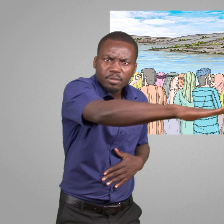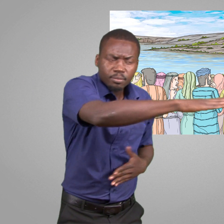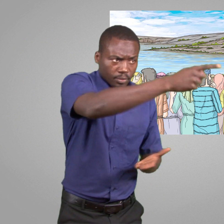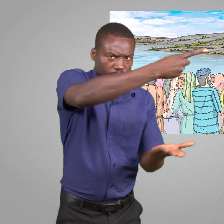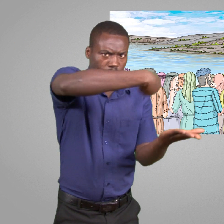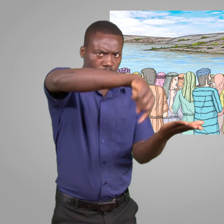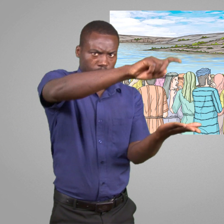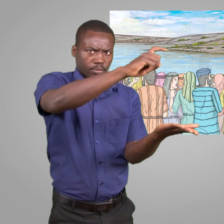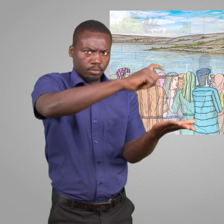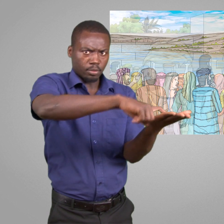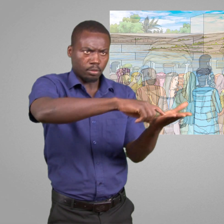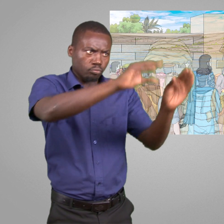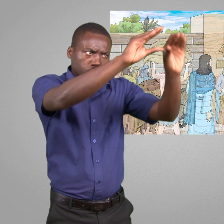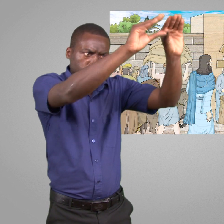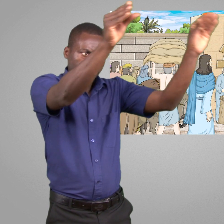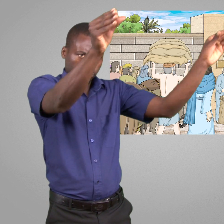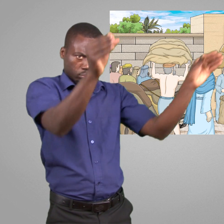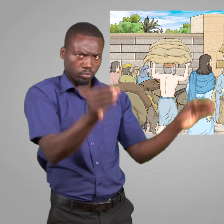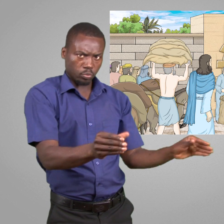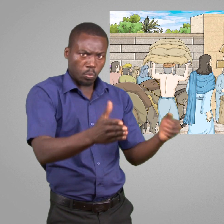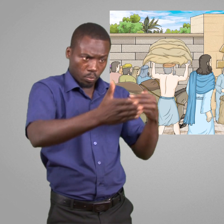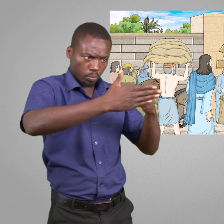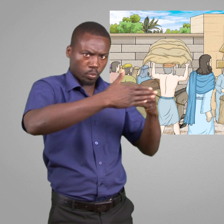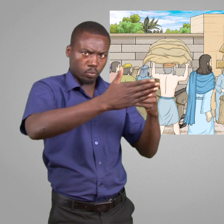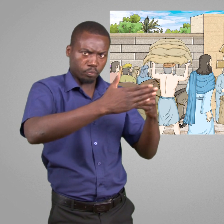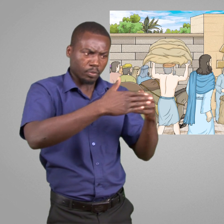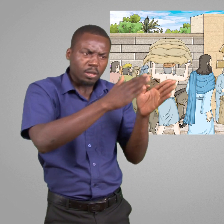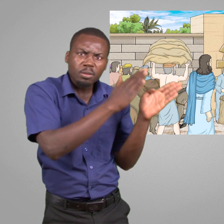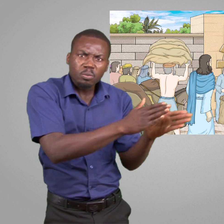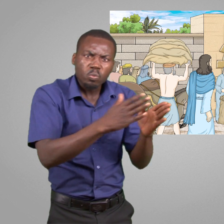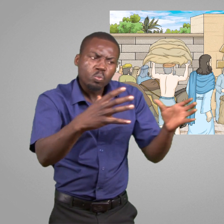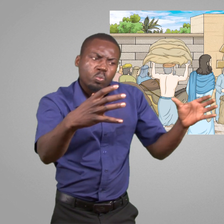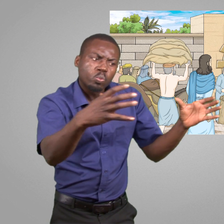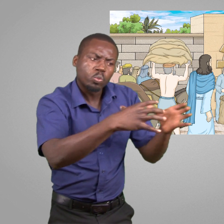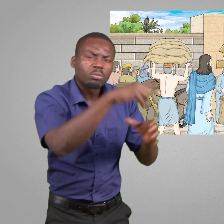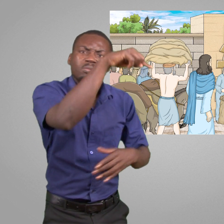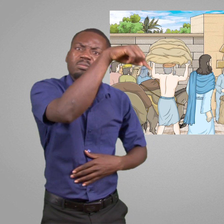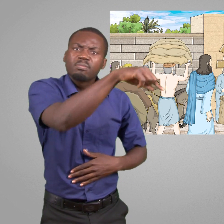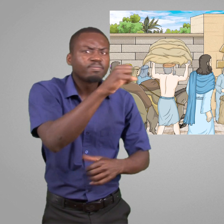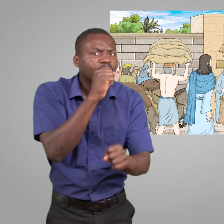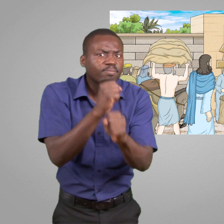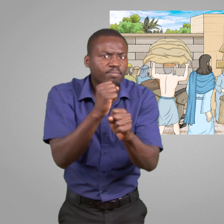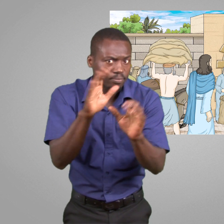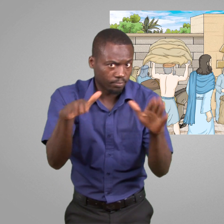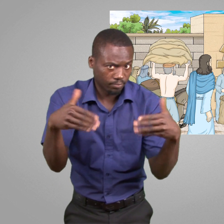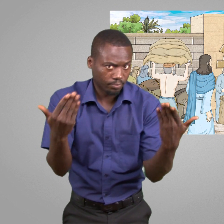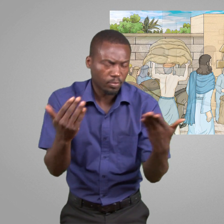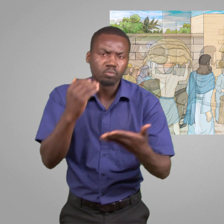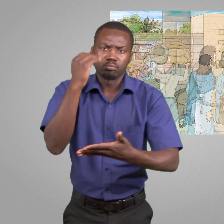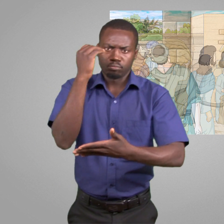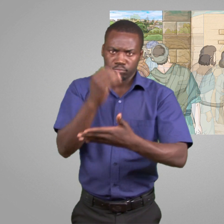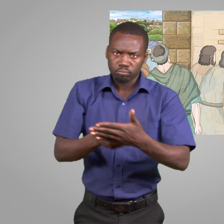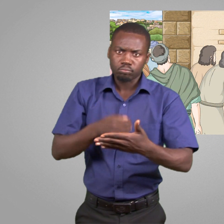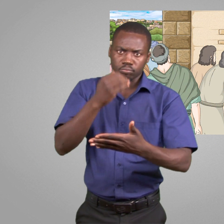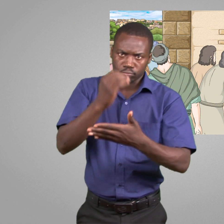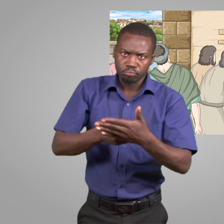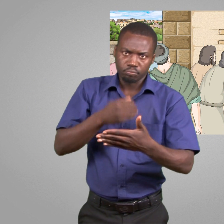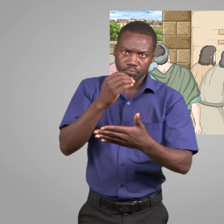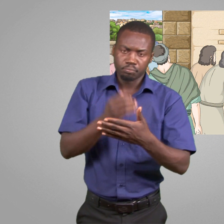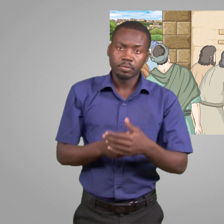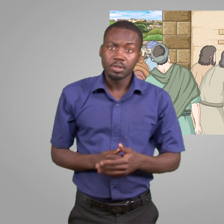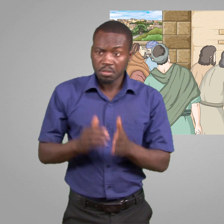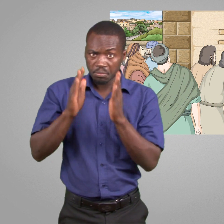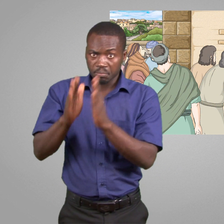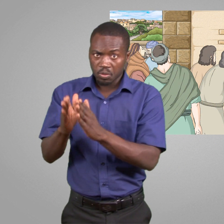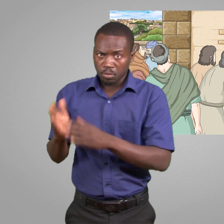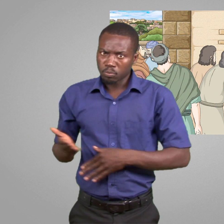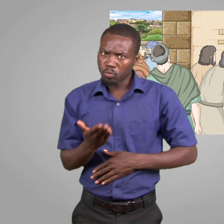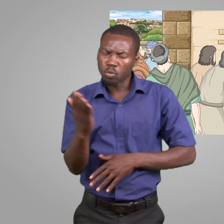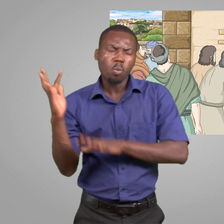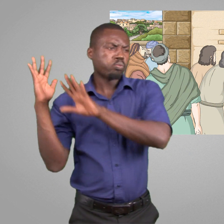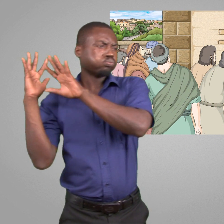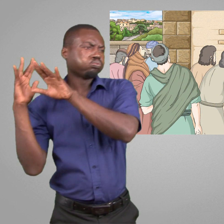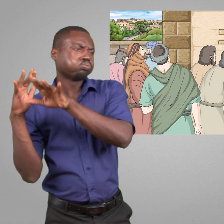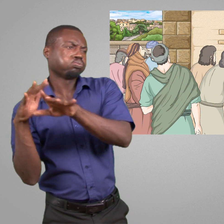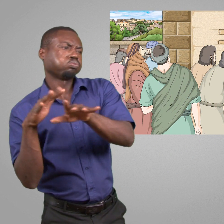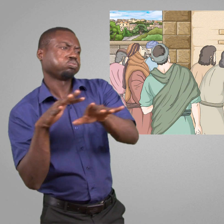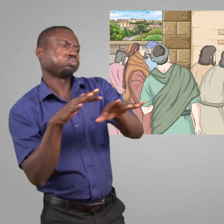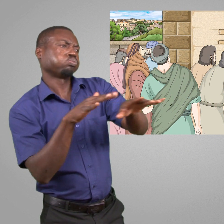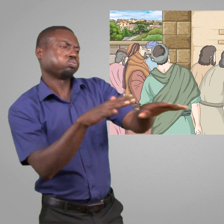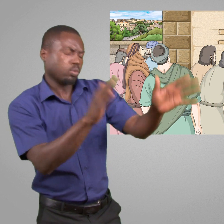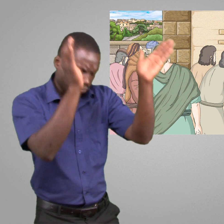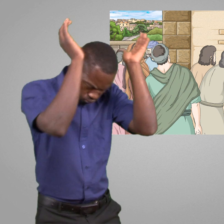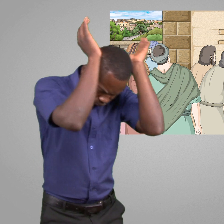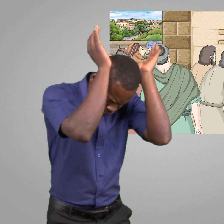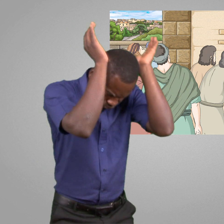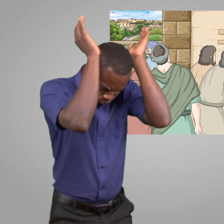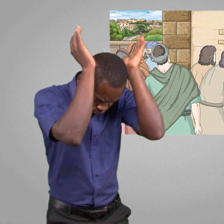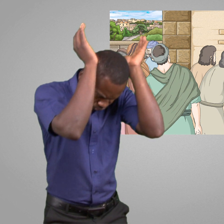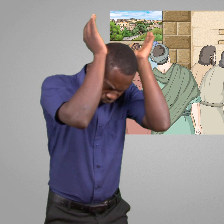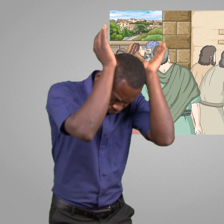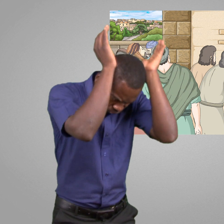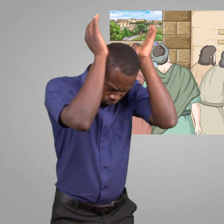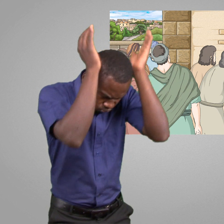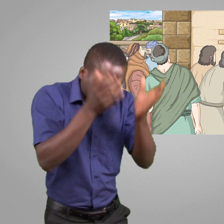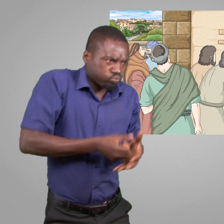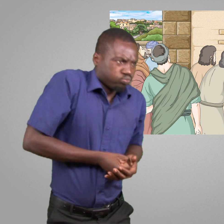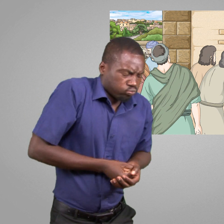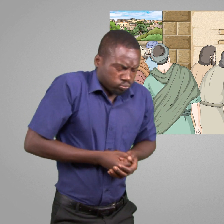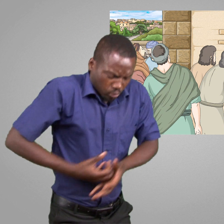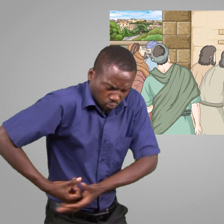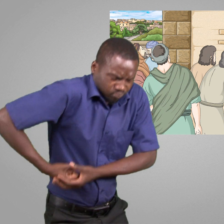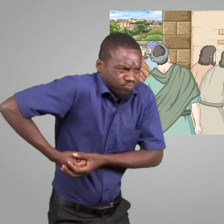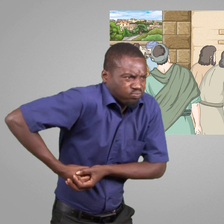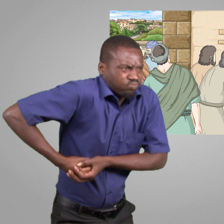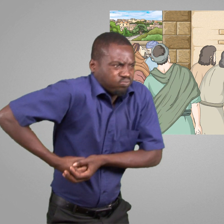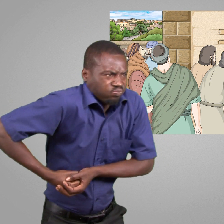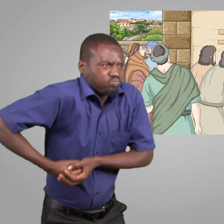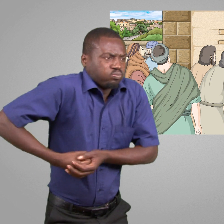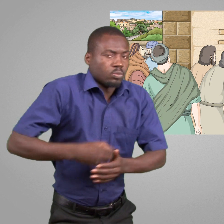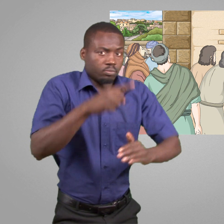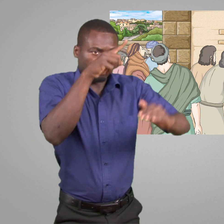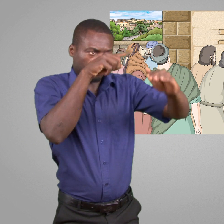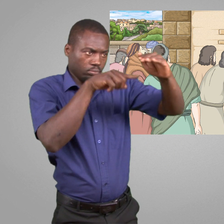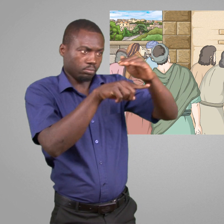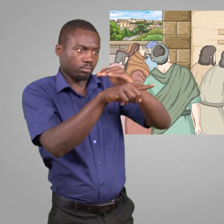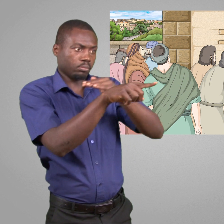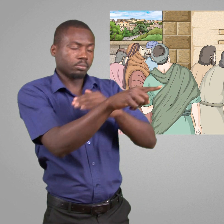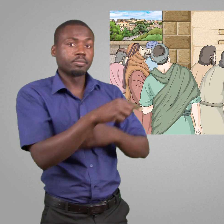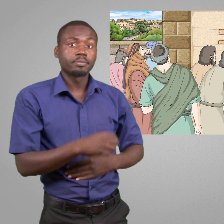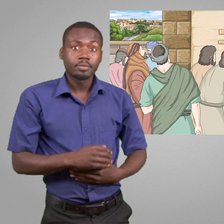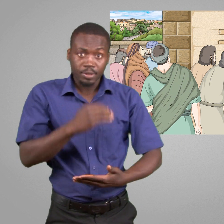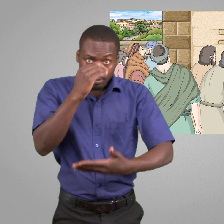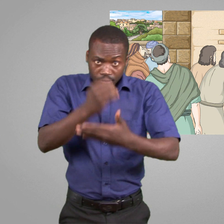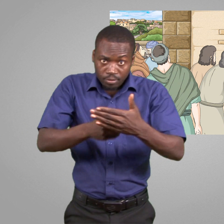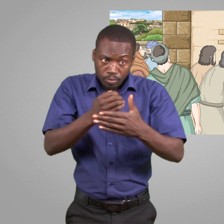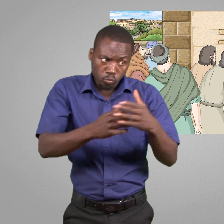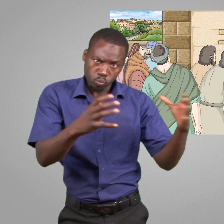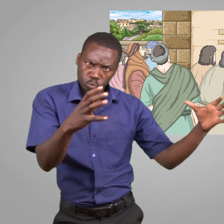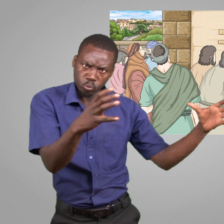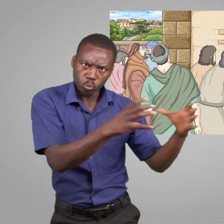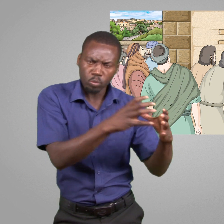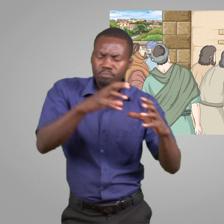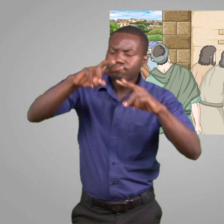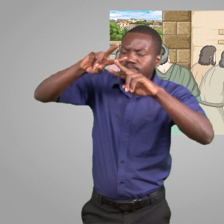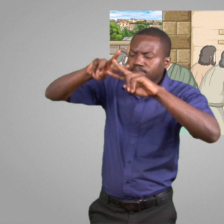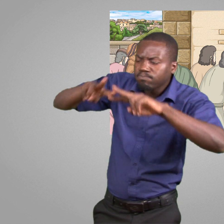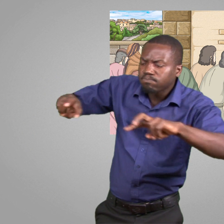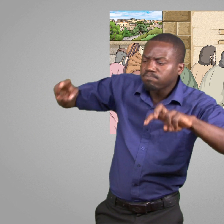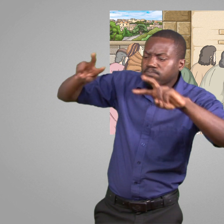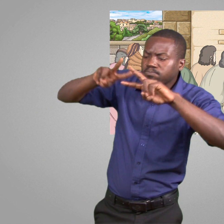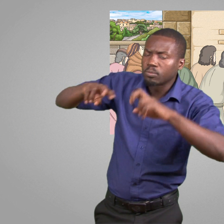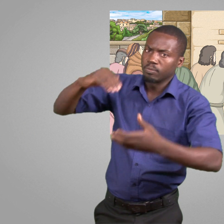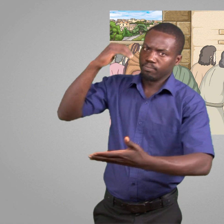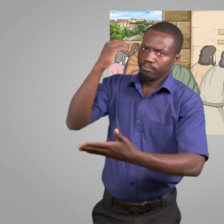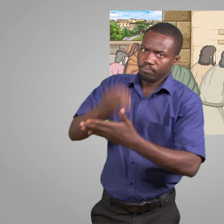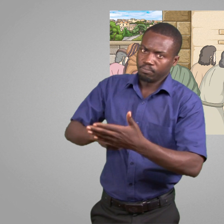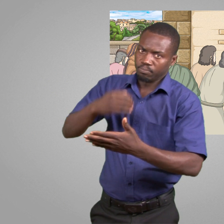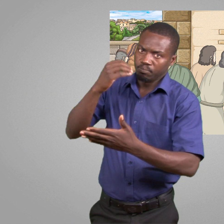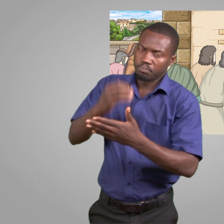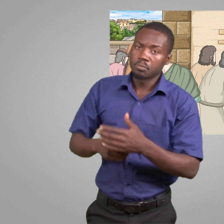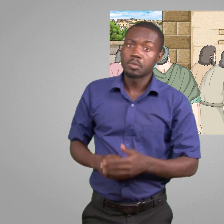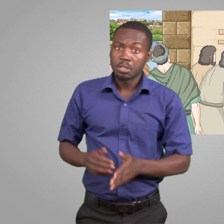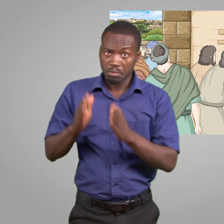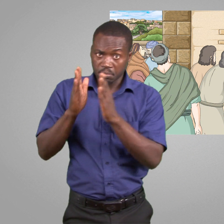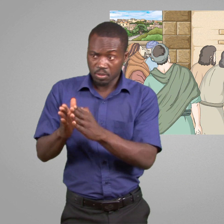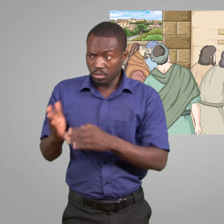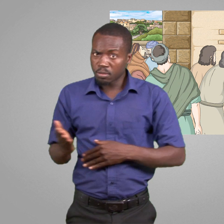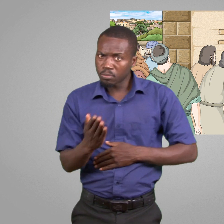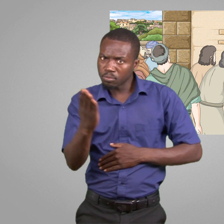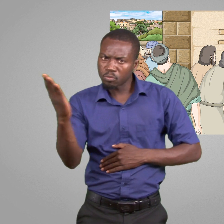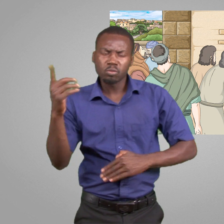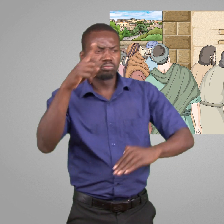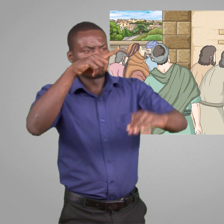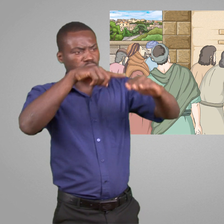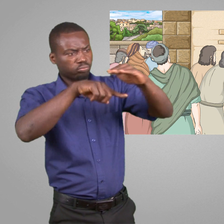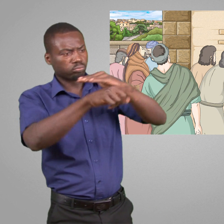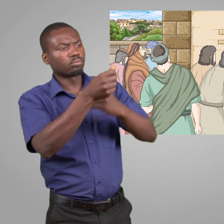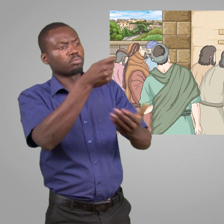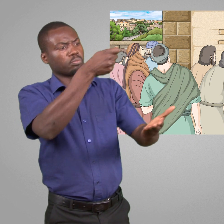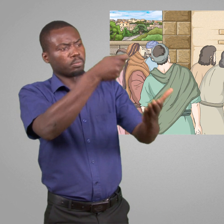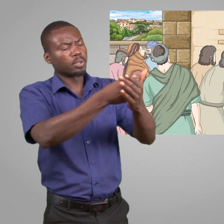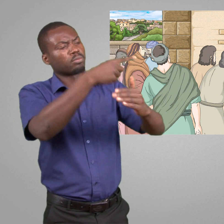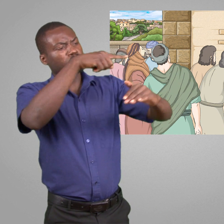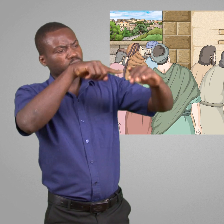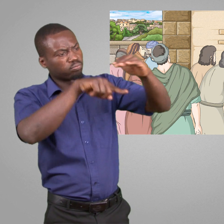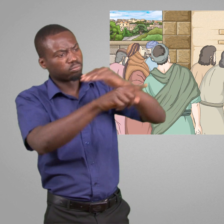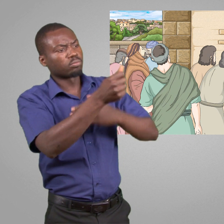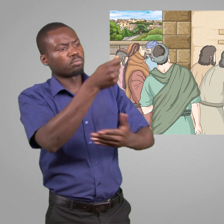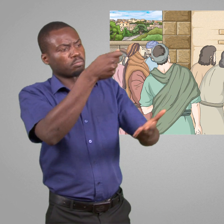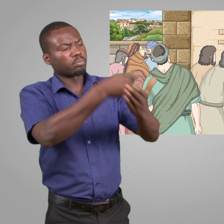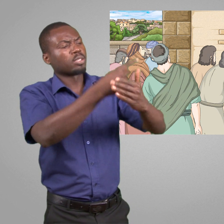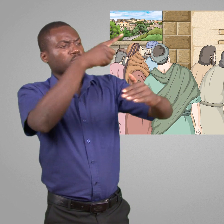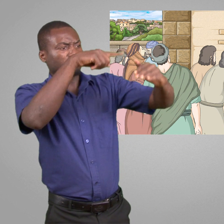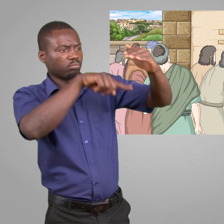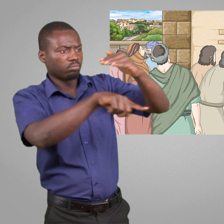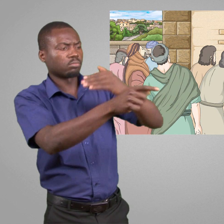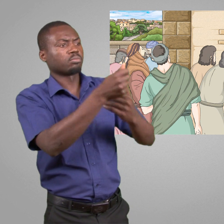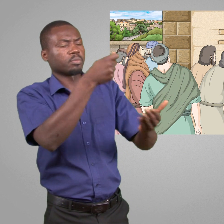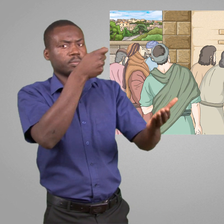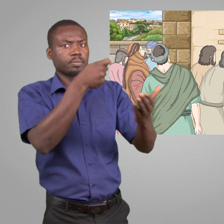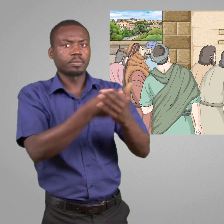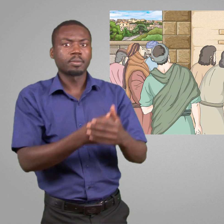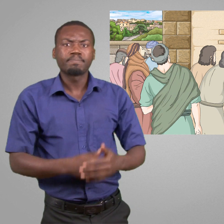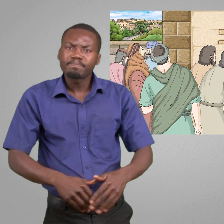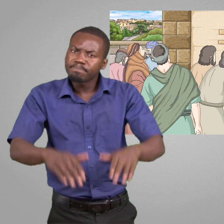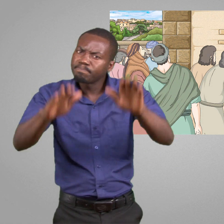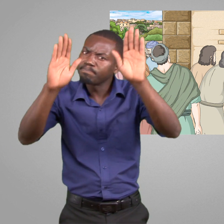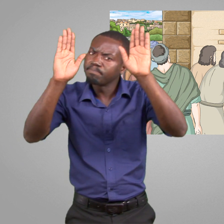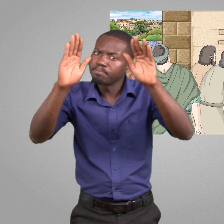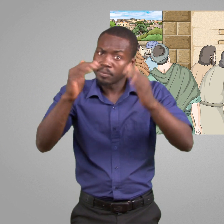As He was walking along, He saw Levi son of Alphaeus sitting at the tax booth.